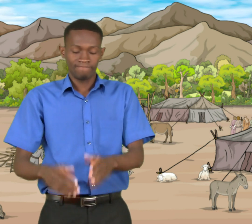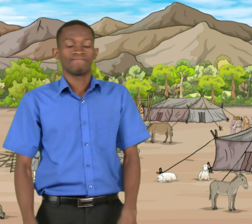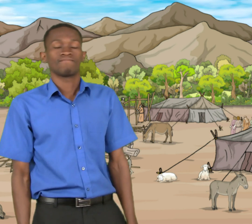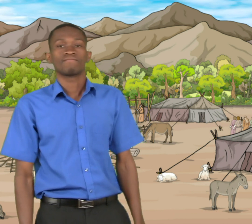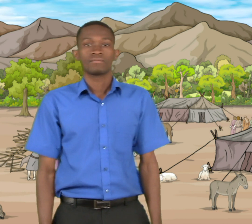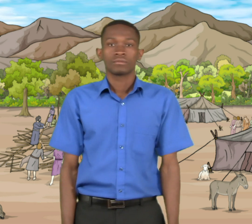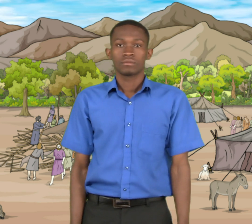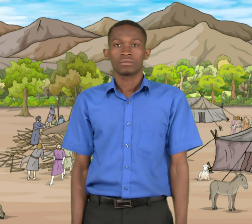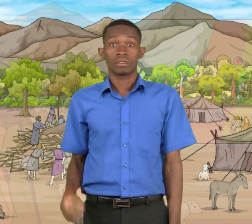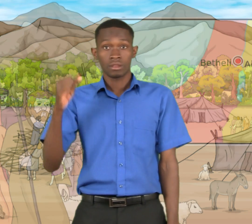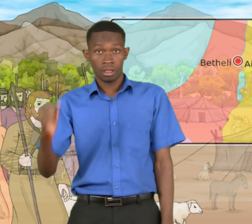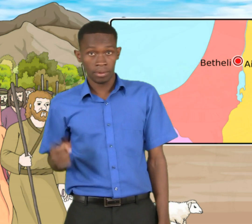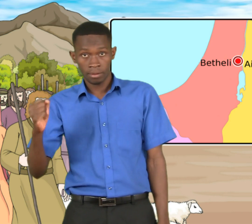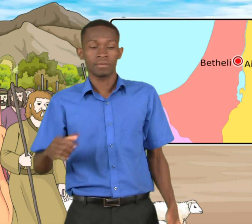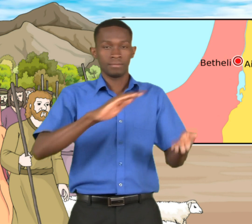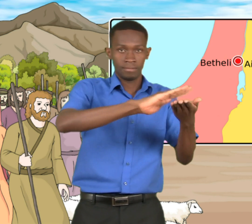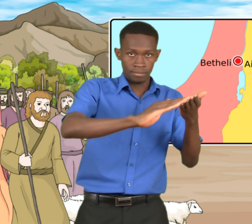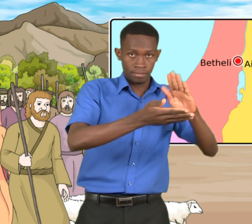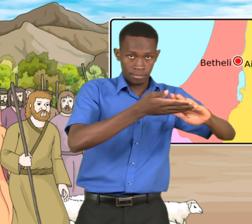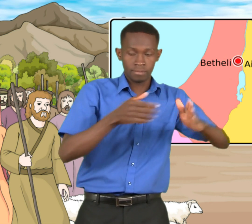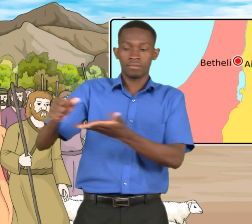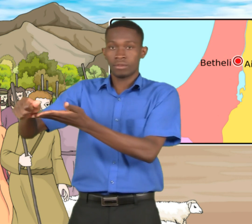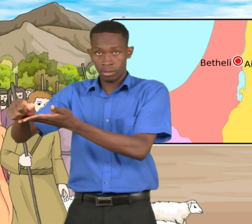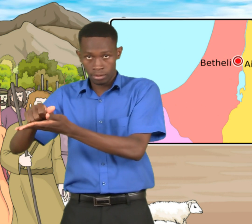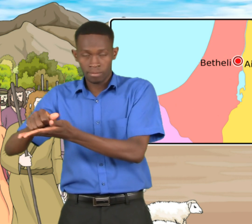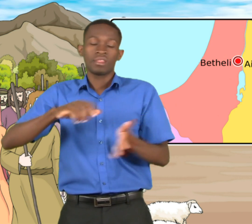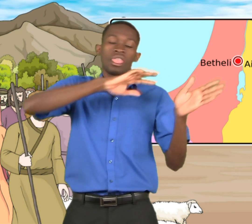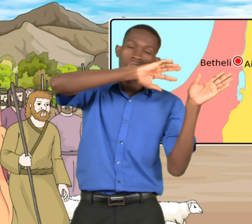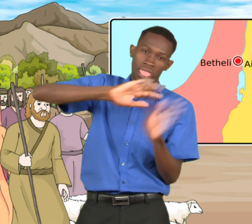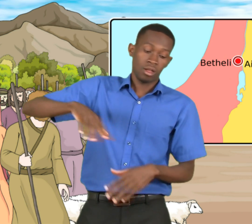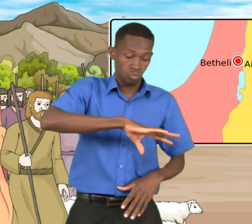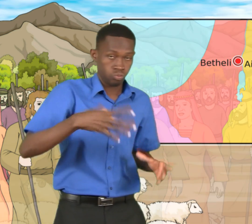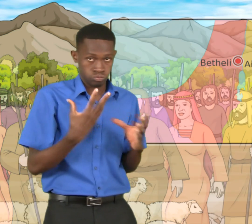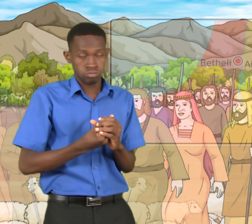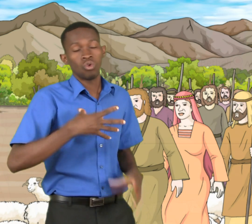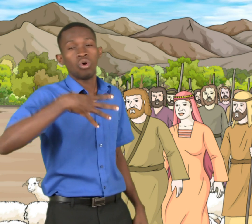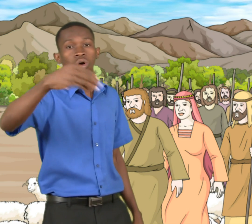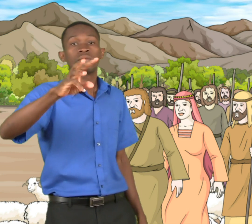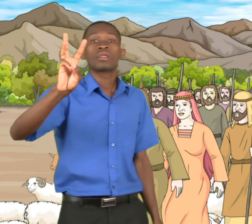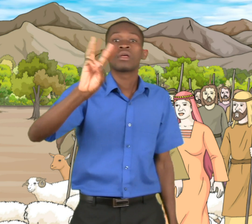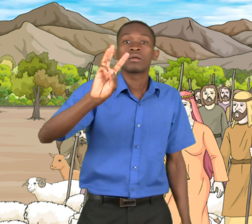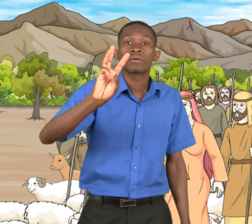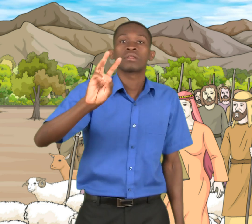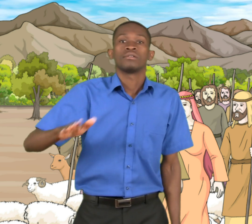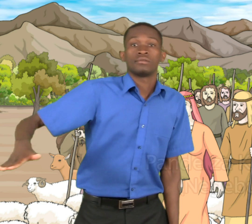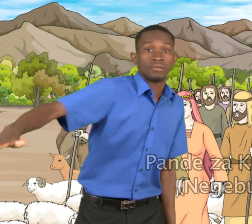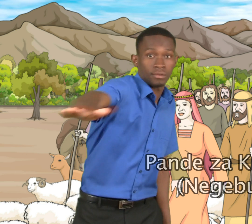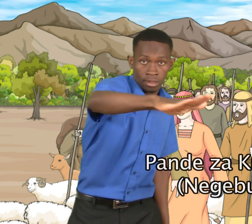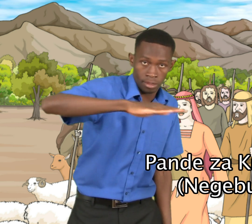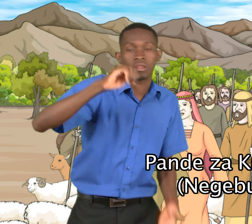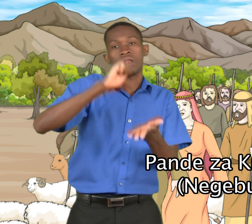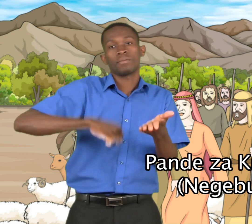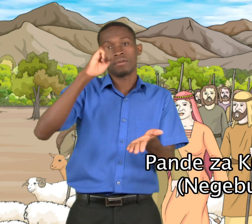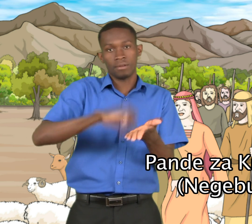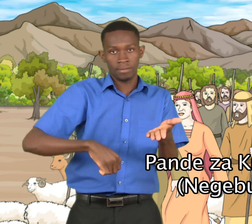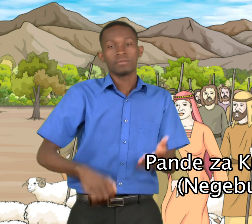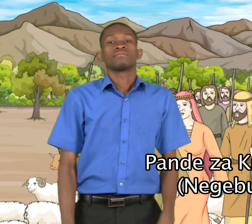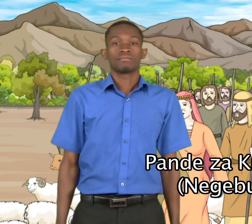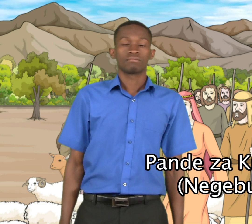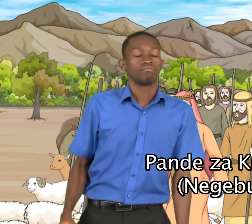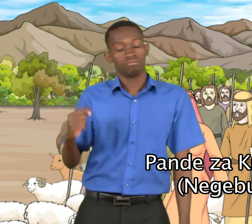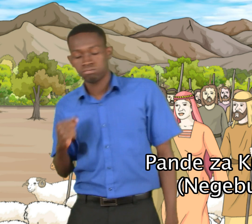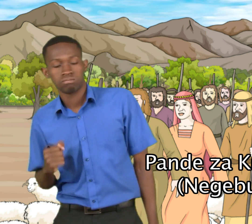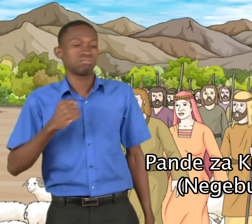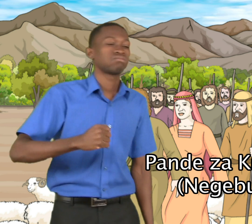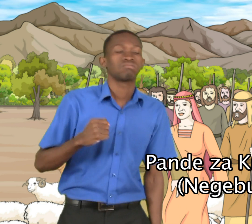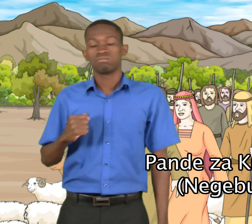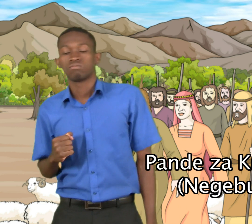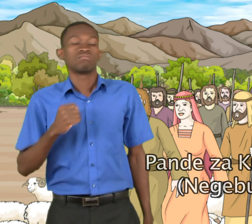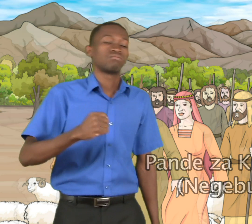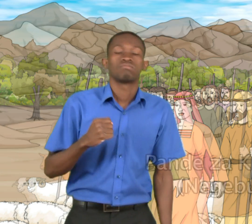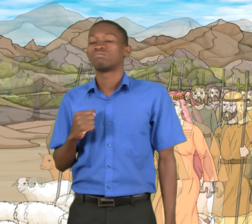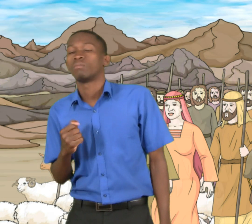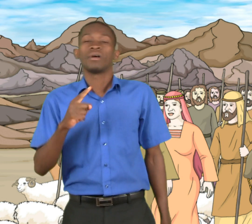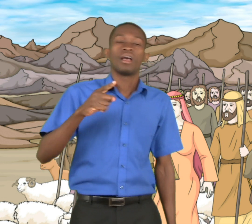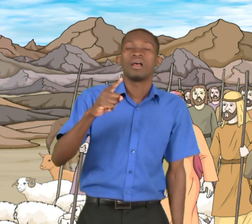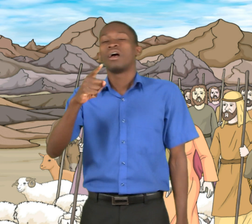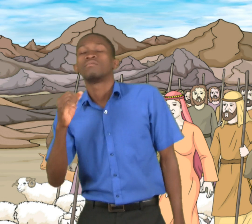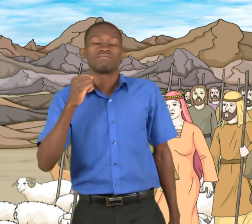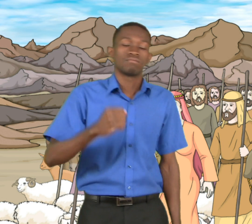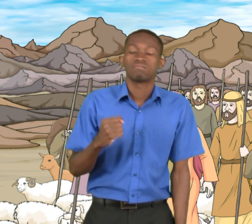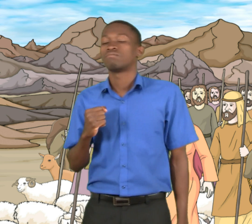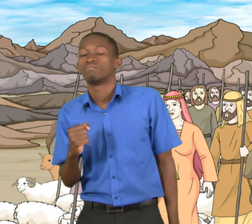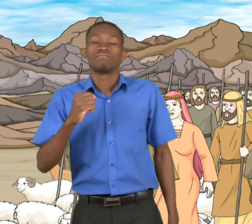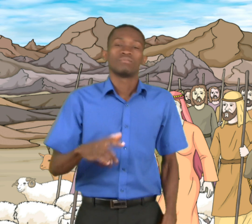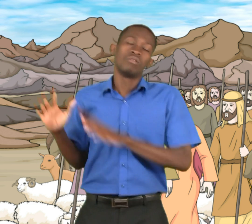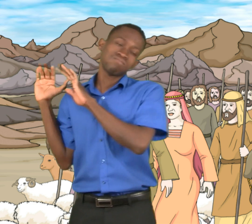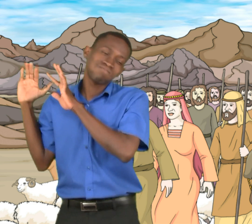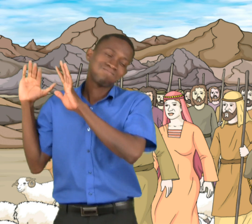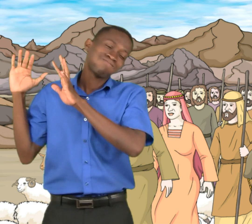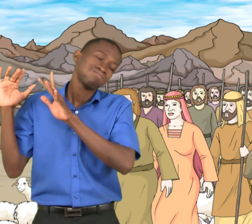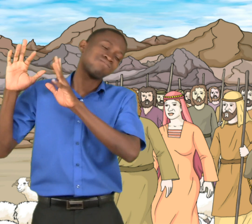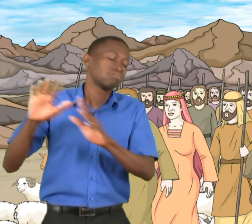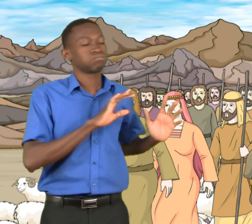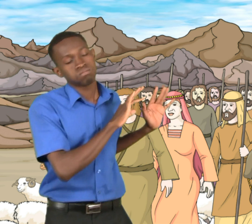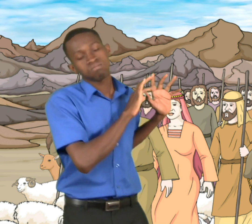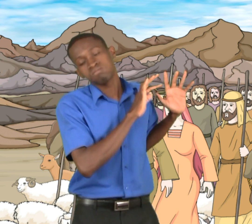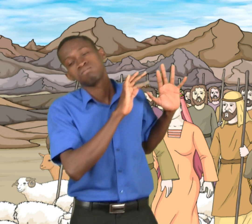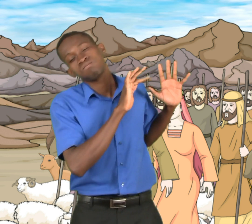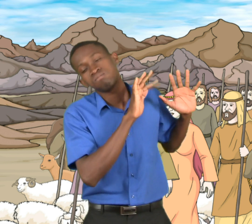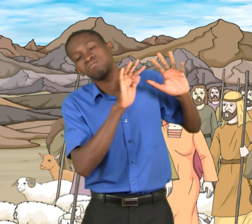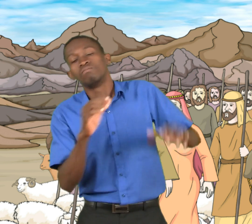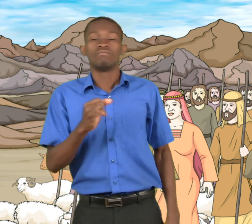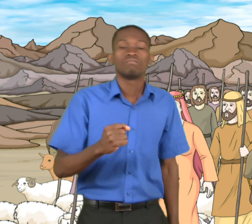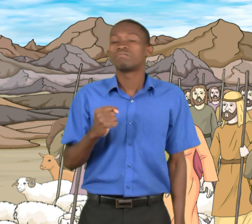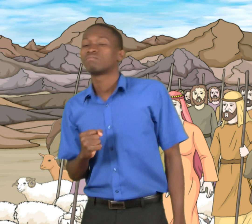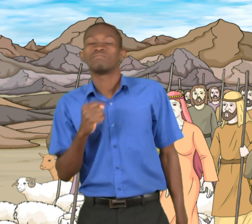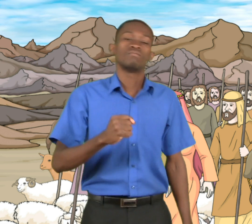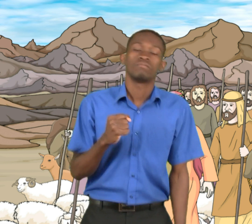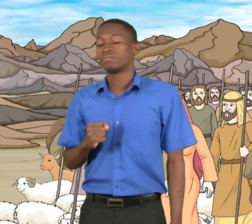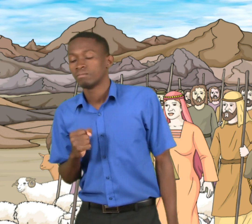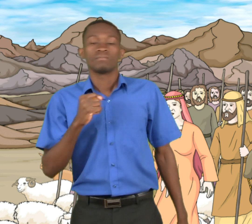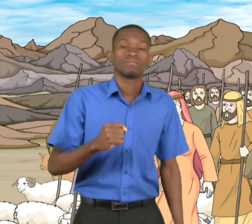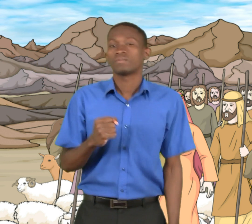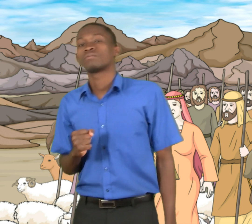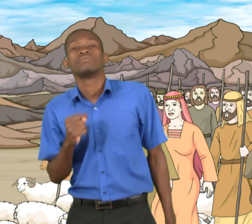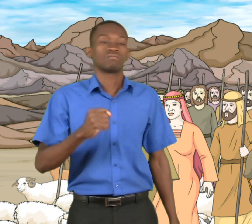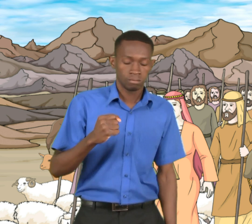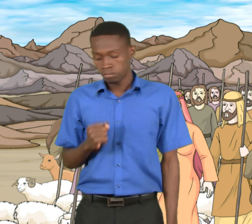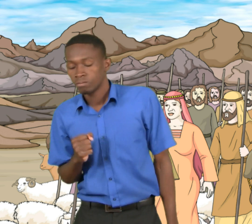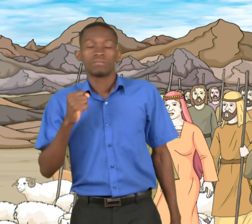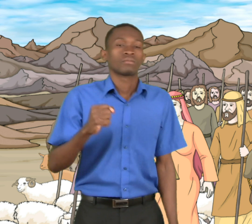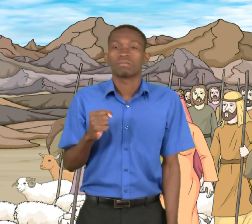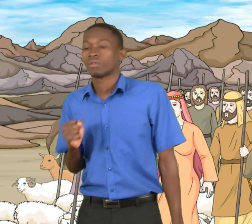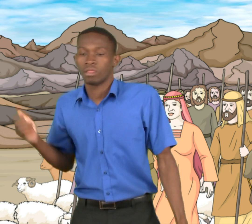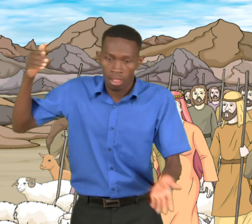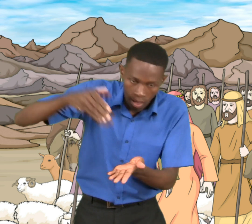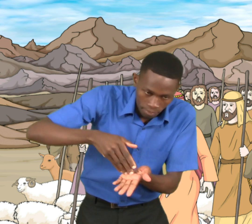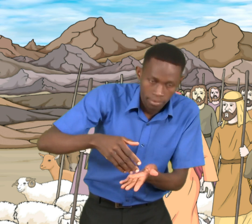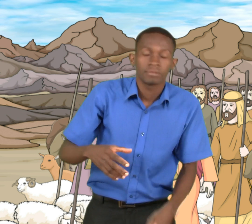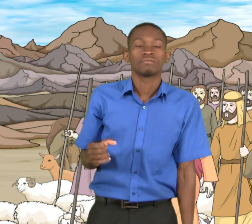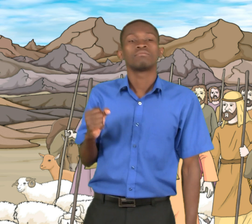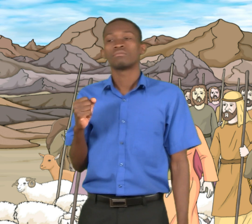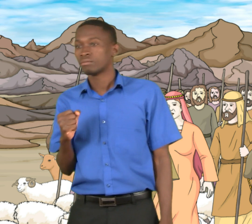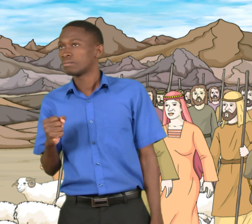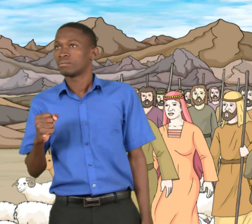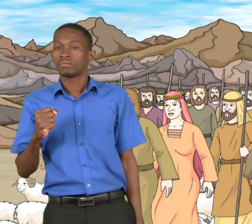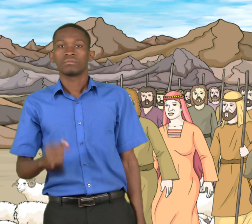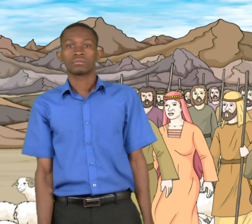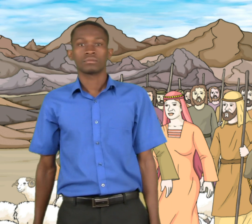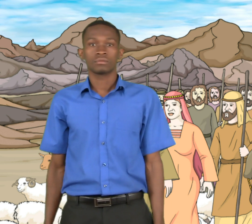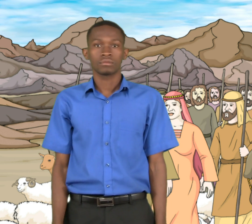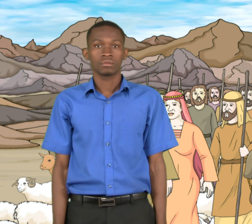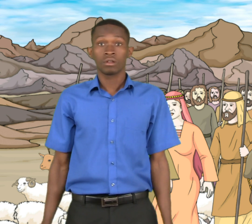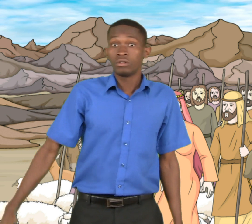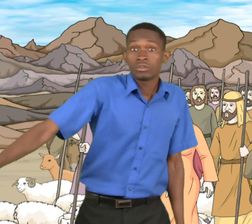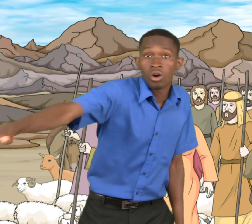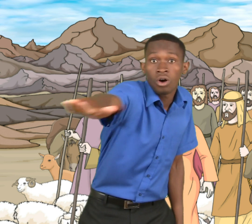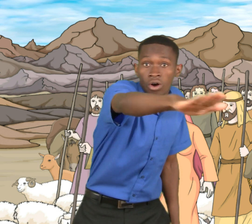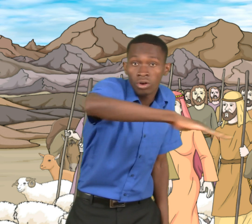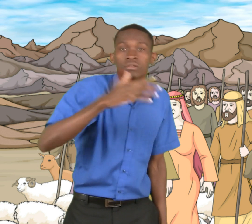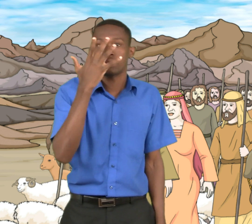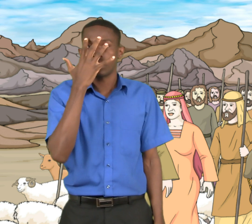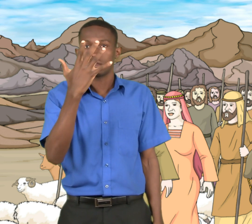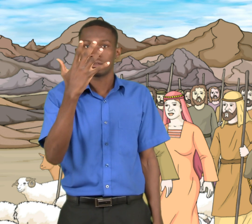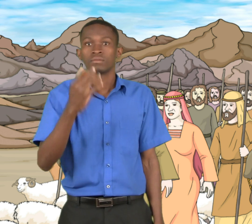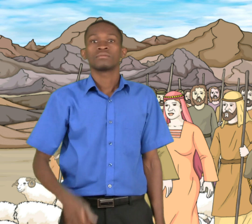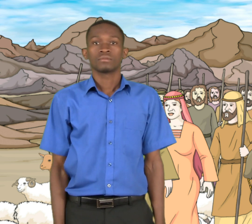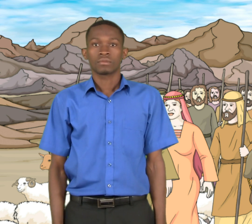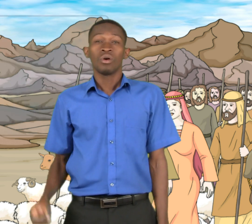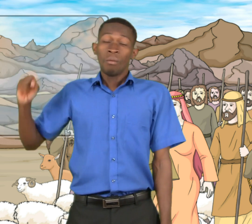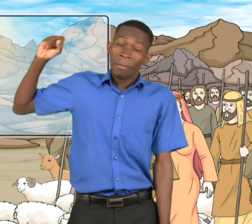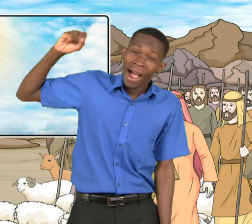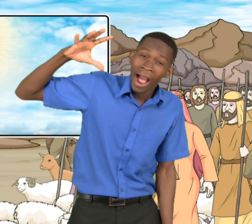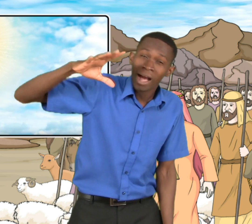And Abram journeyed on toward the Negev.